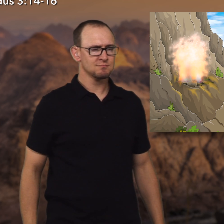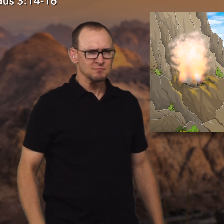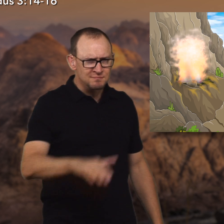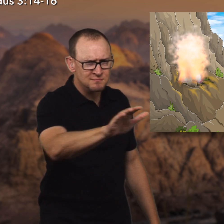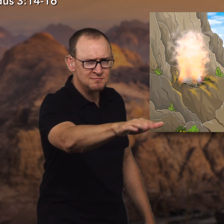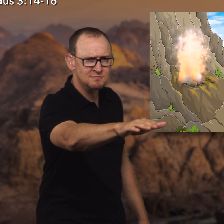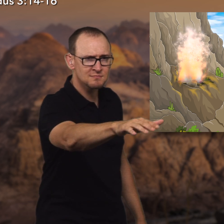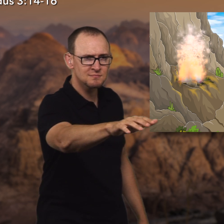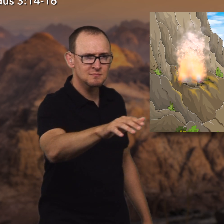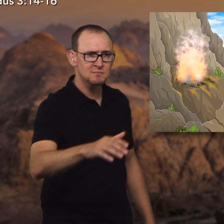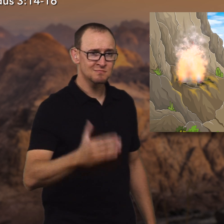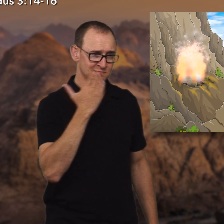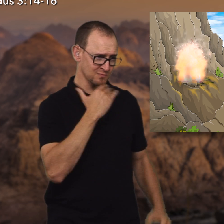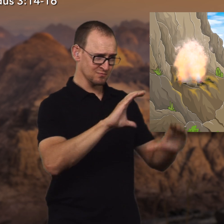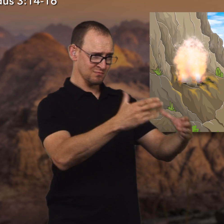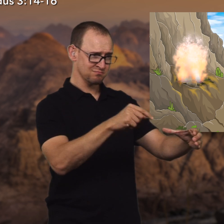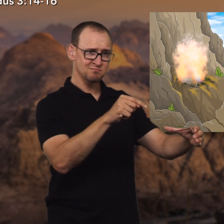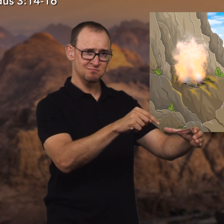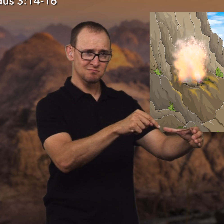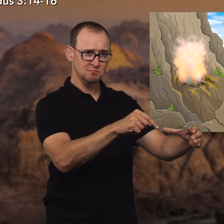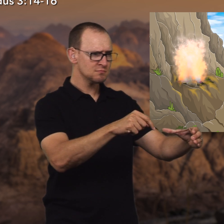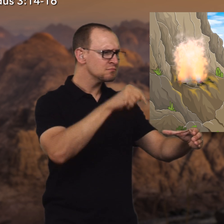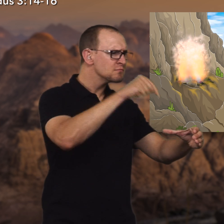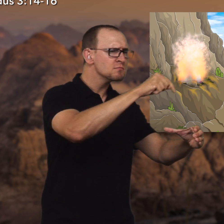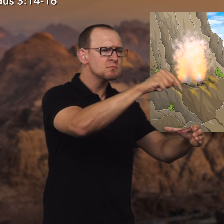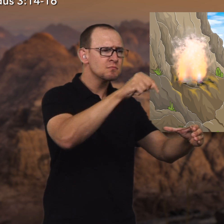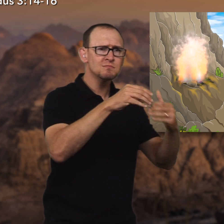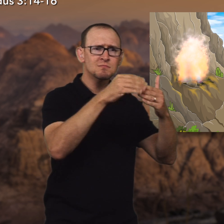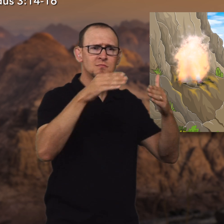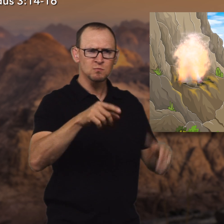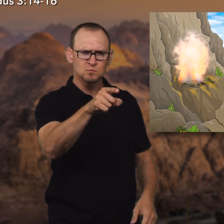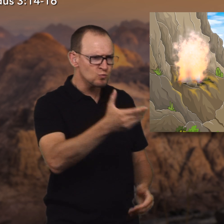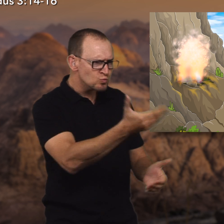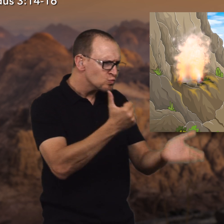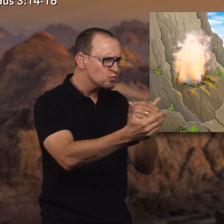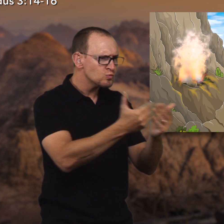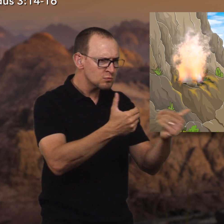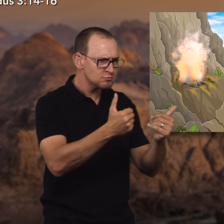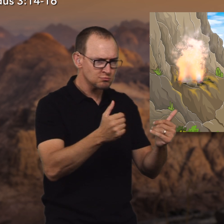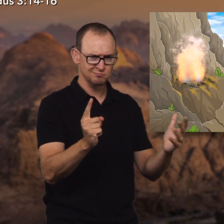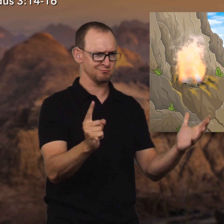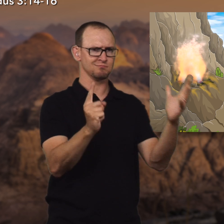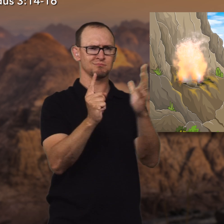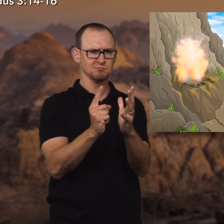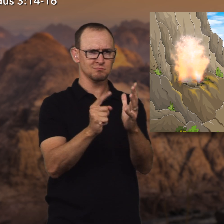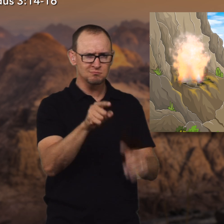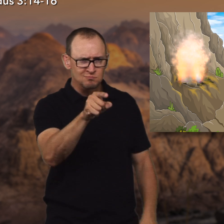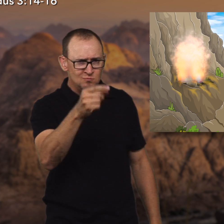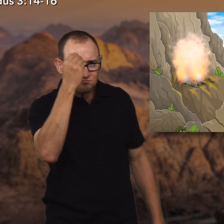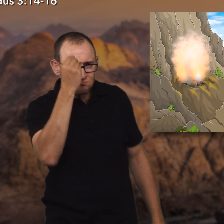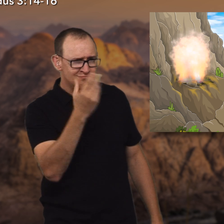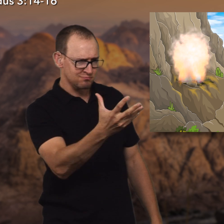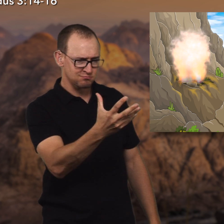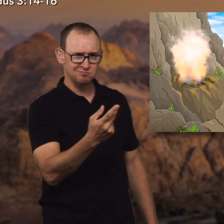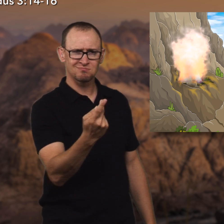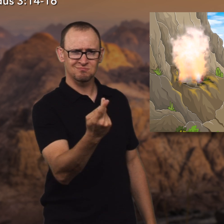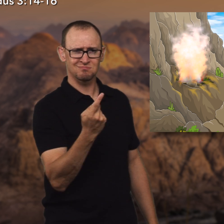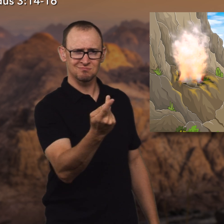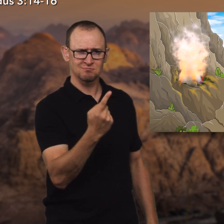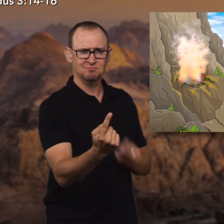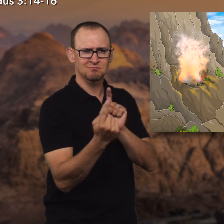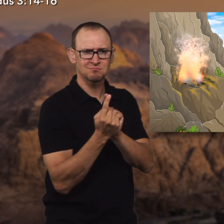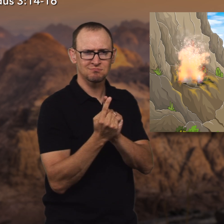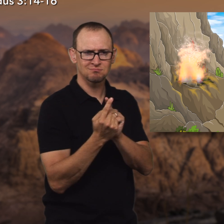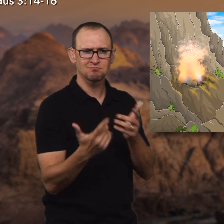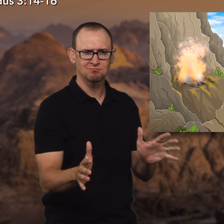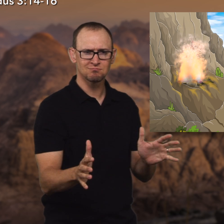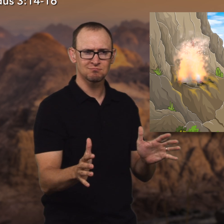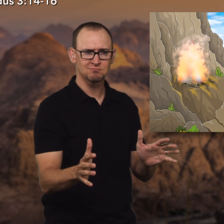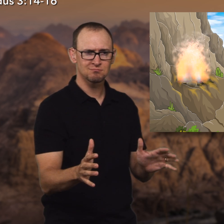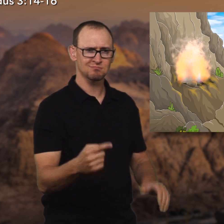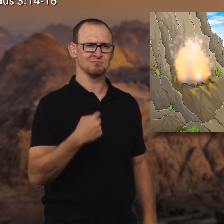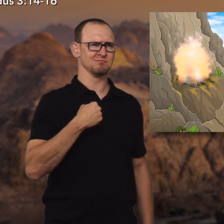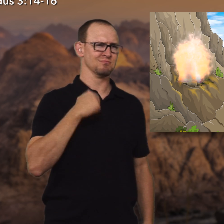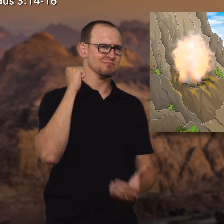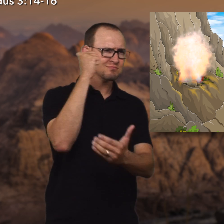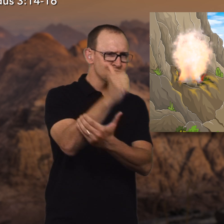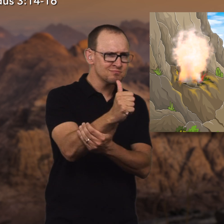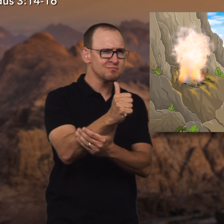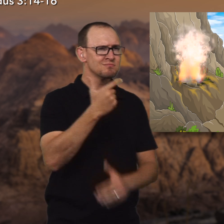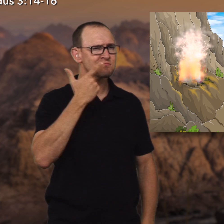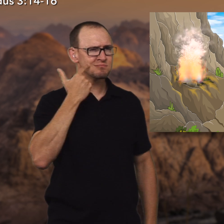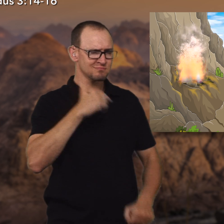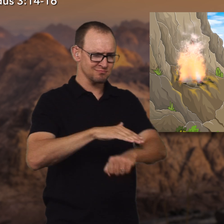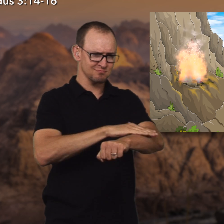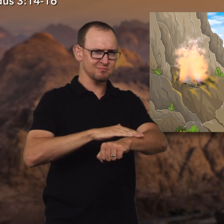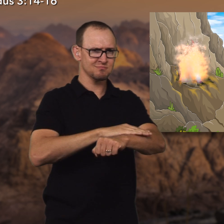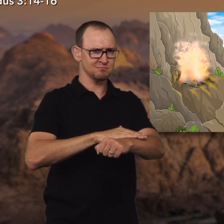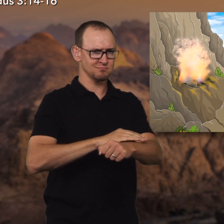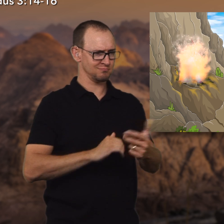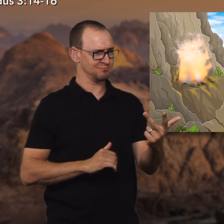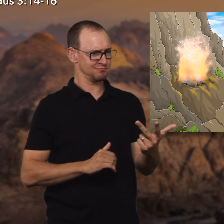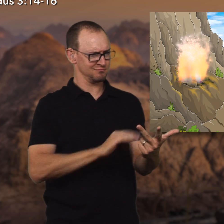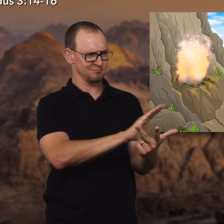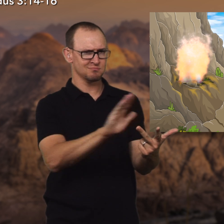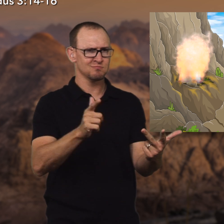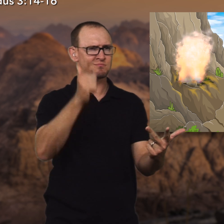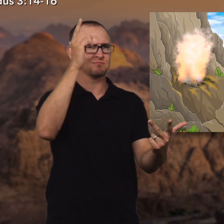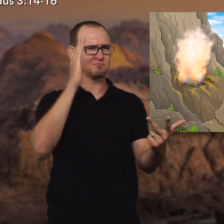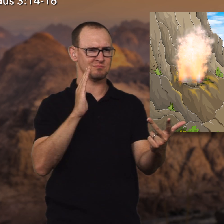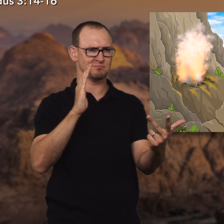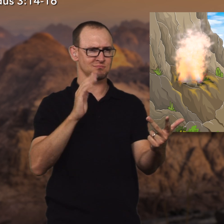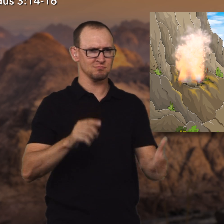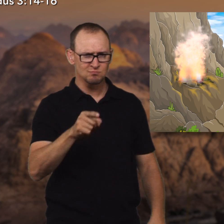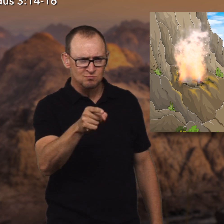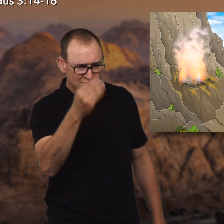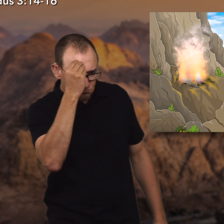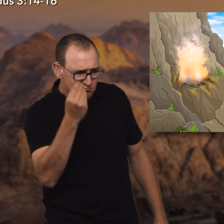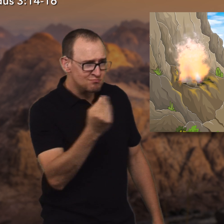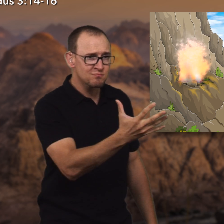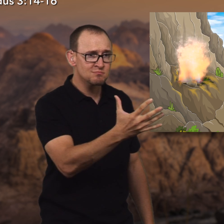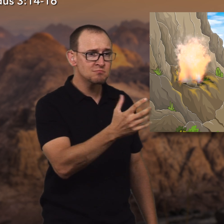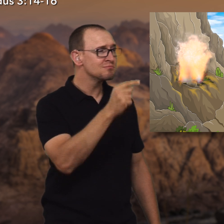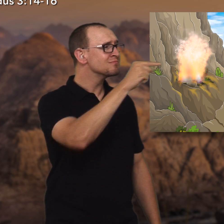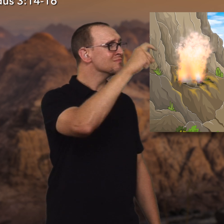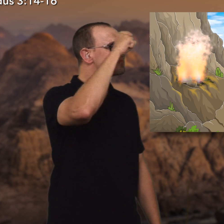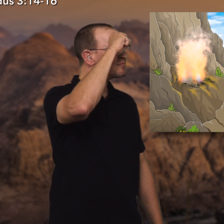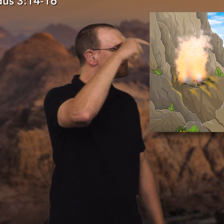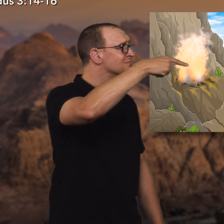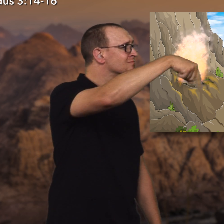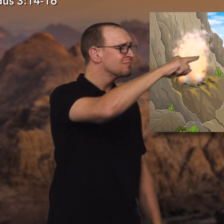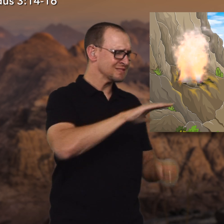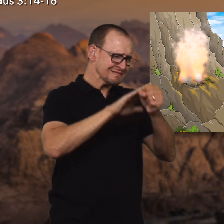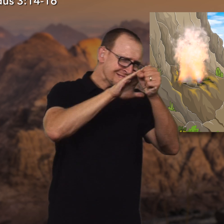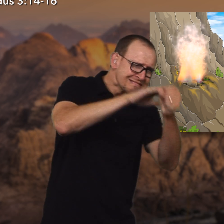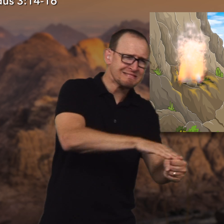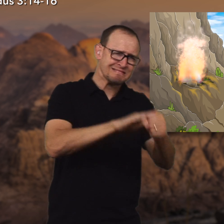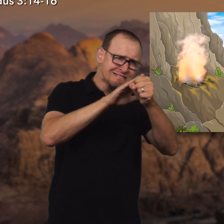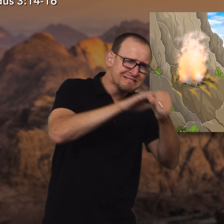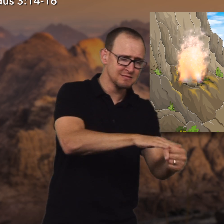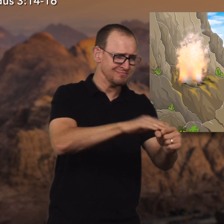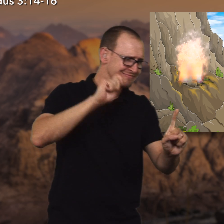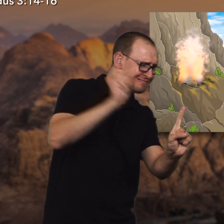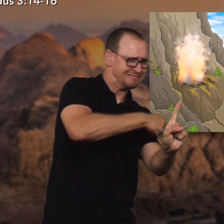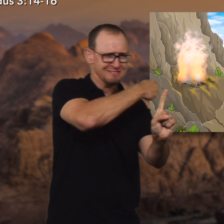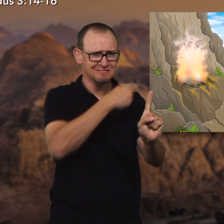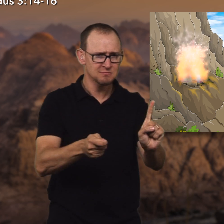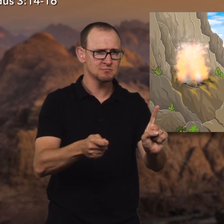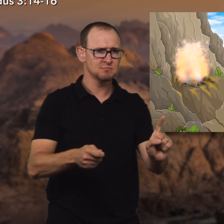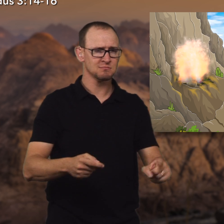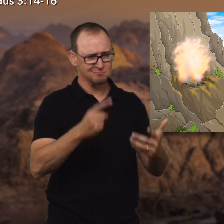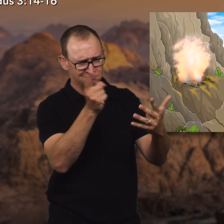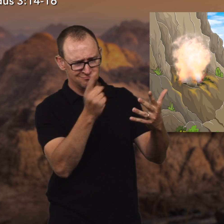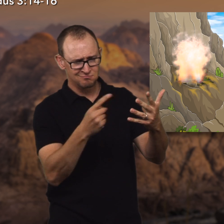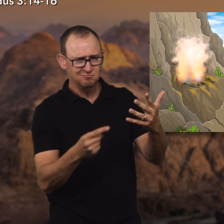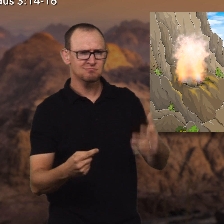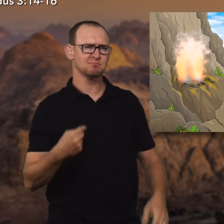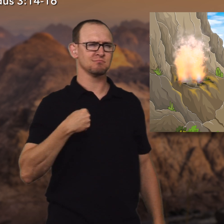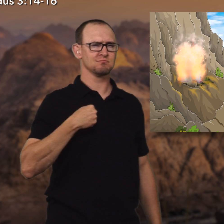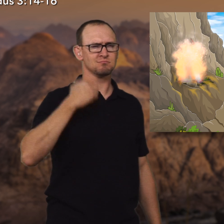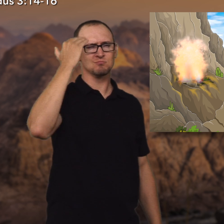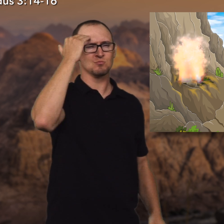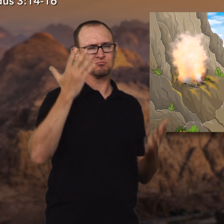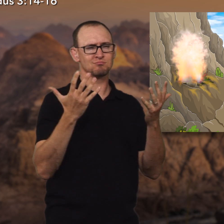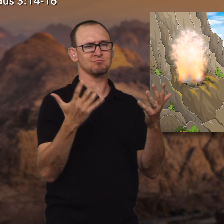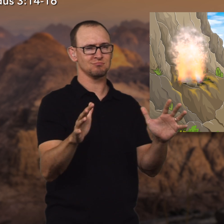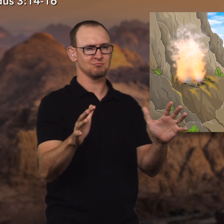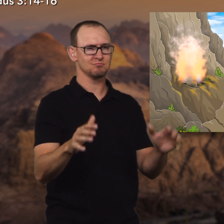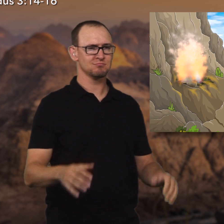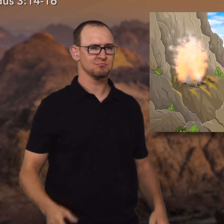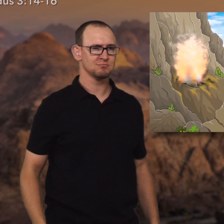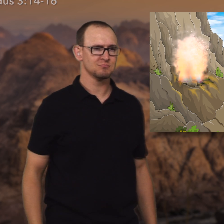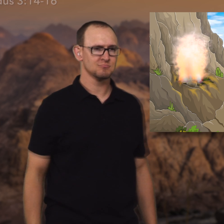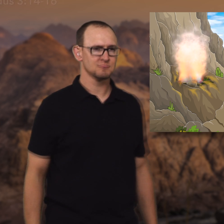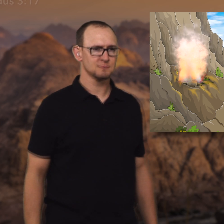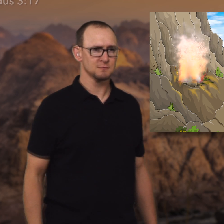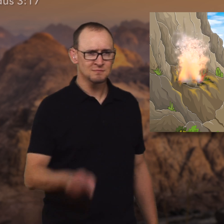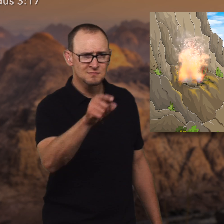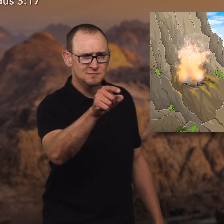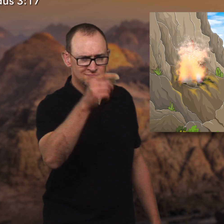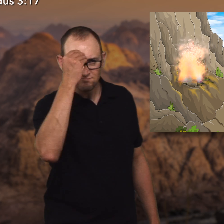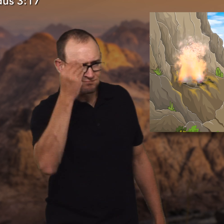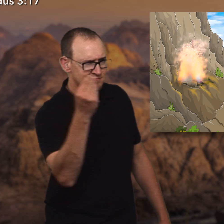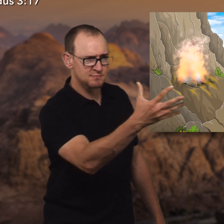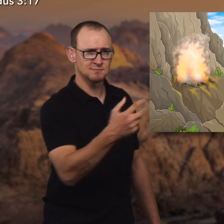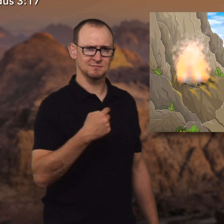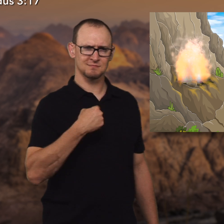Go, assemble the elders of Israel and say to them, ‘The LORD, the God of your fathers—the God of Abraham, Isaac, and Jacob—has appeared to me and said: I have surely attended to you and have seen what has been done to you in Egypt.